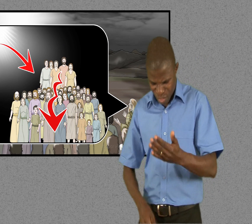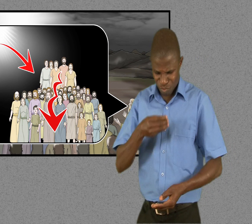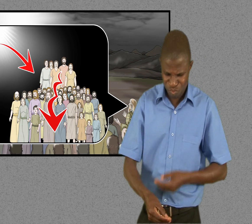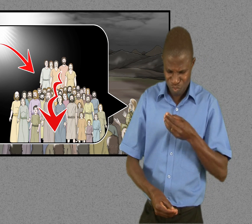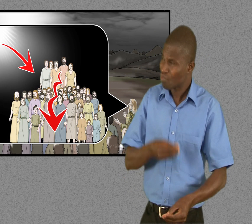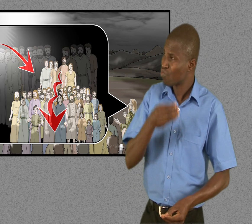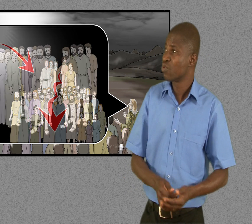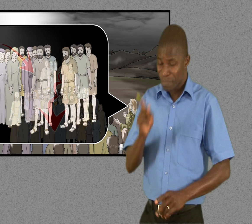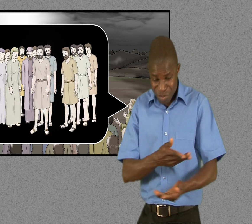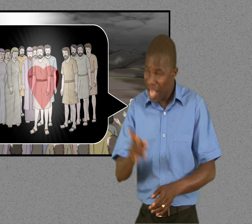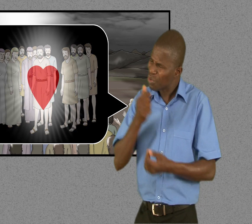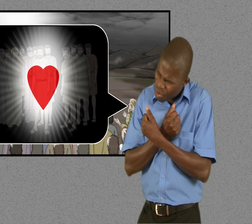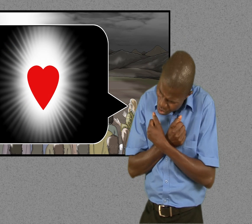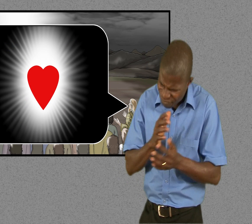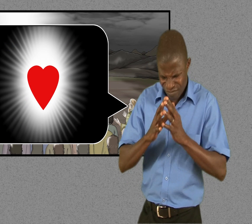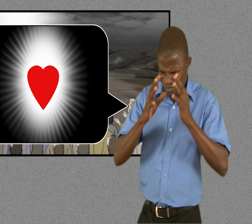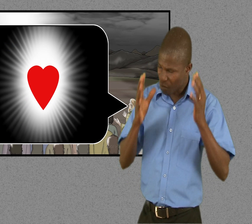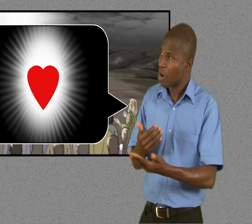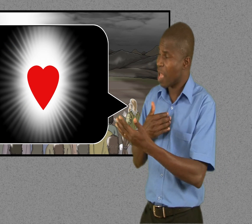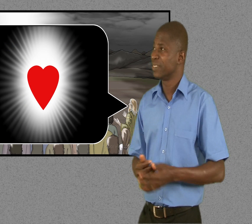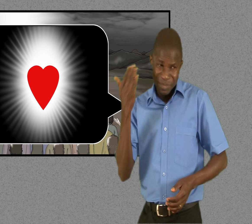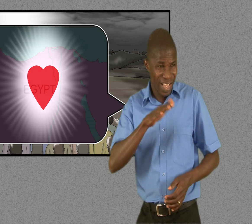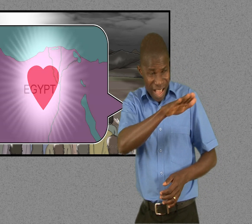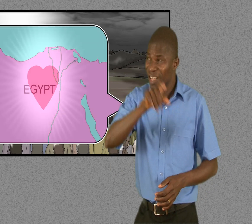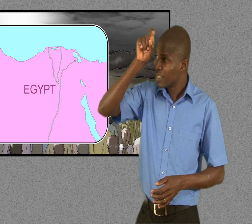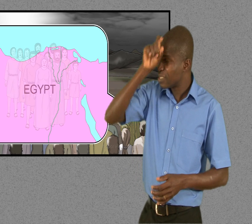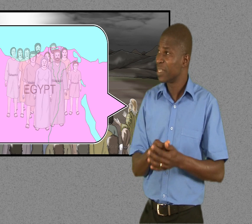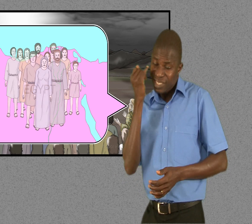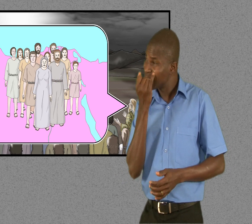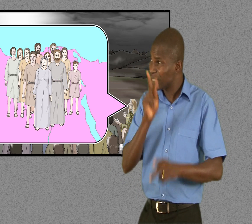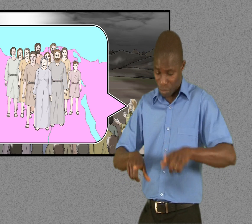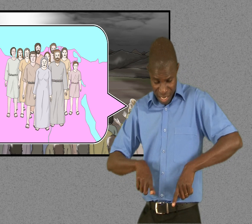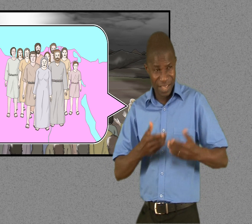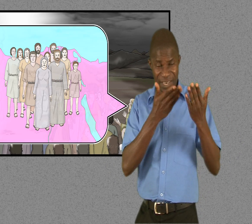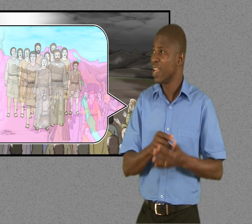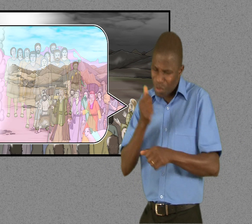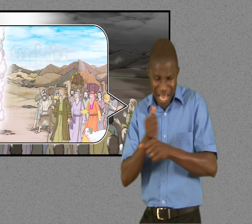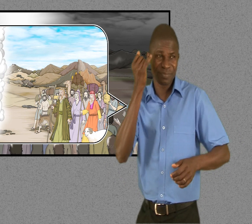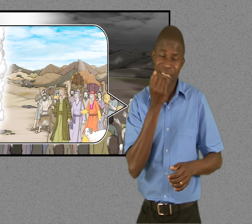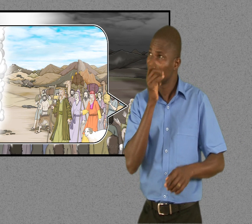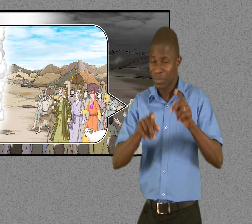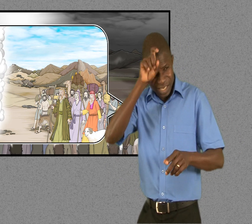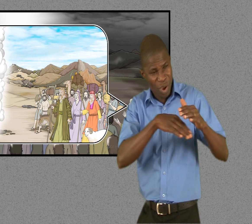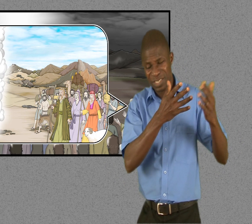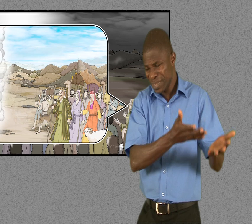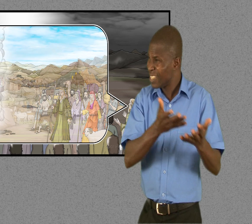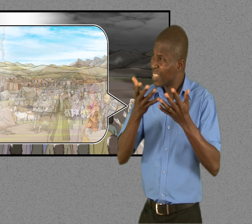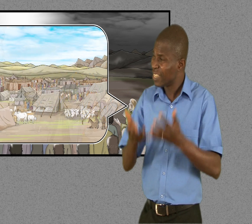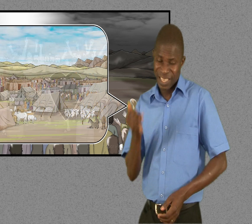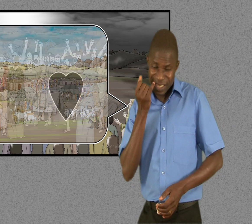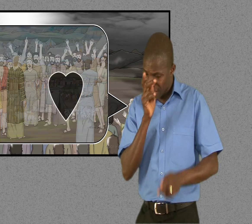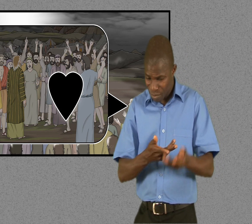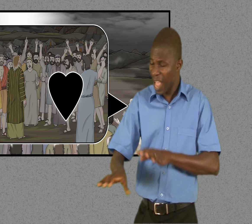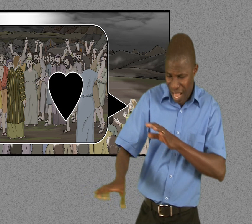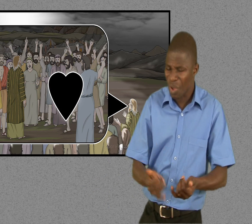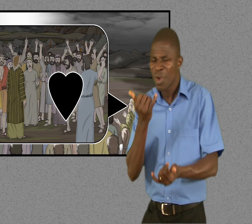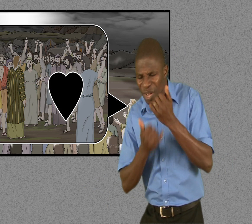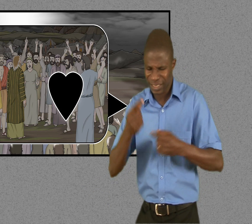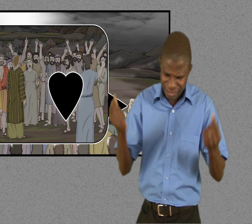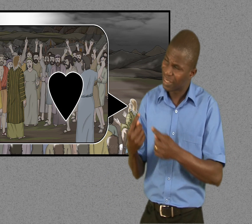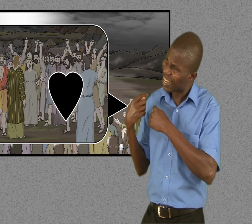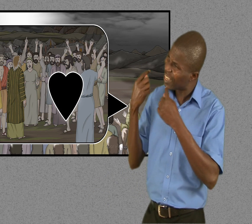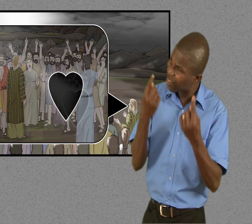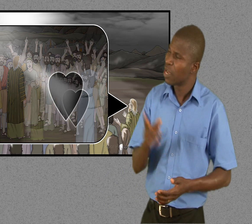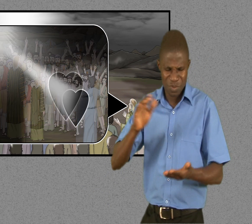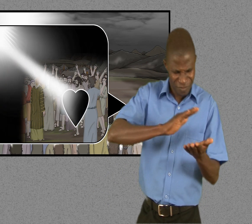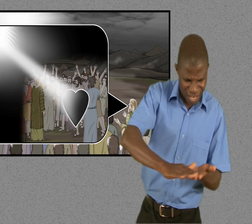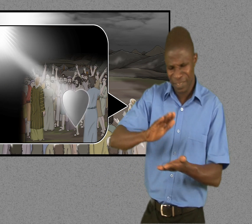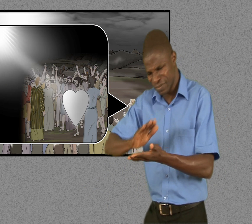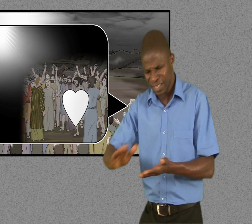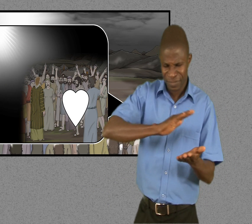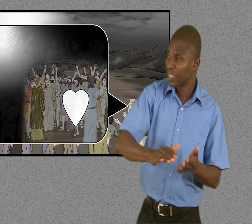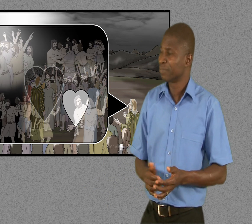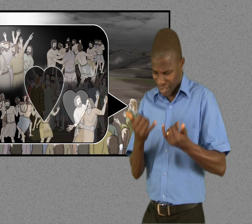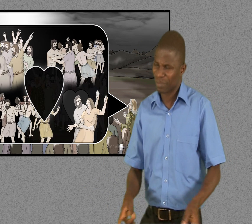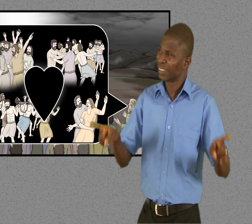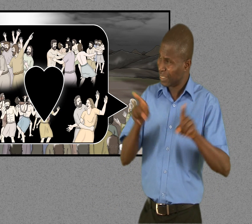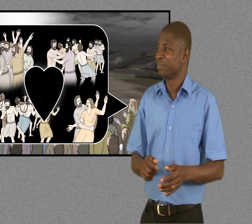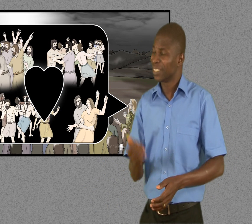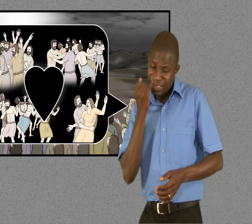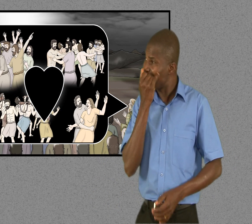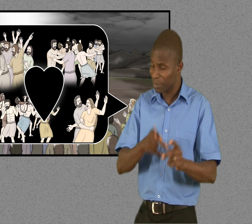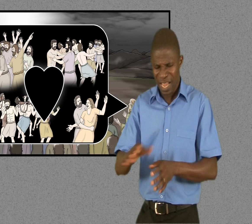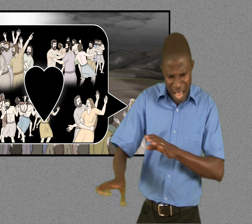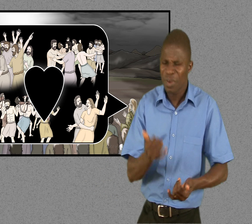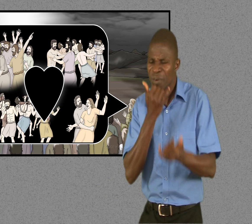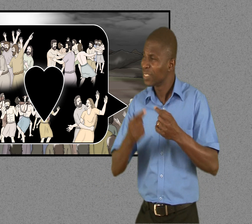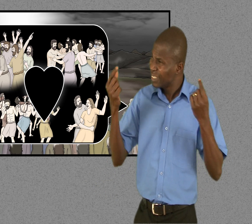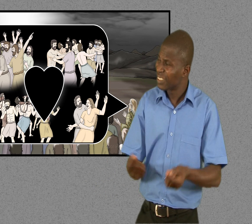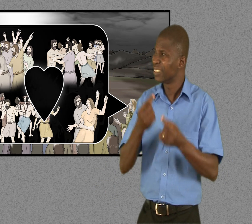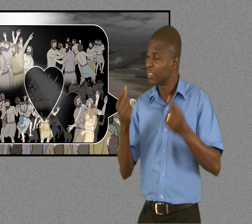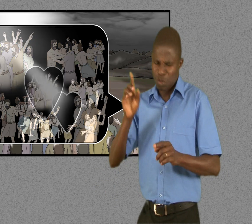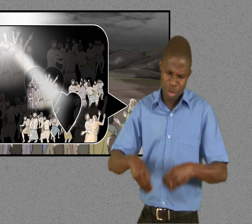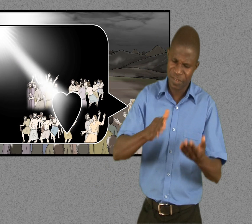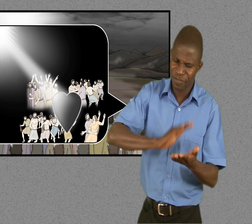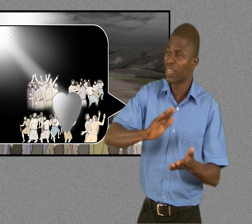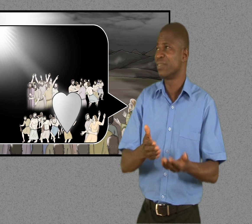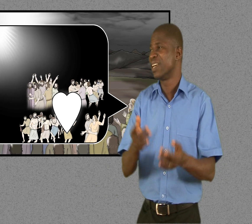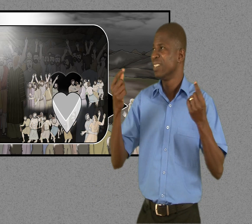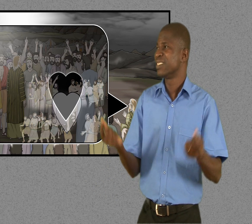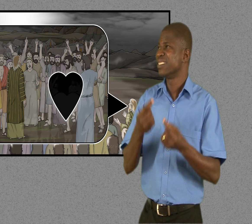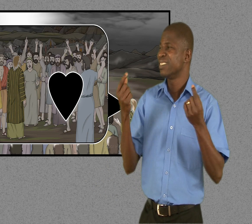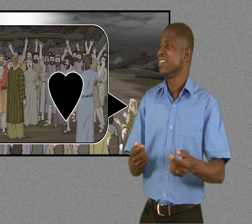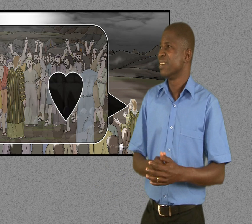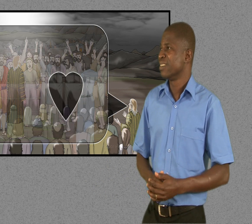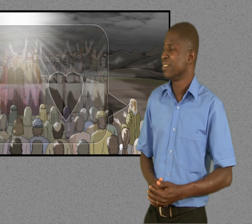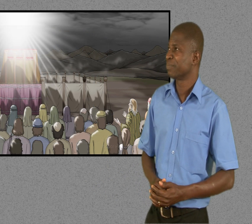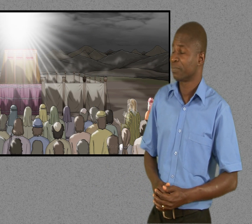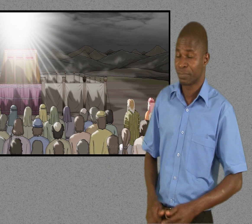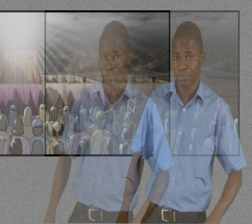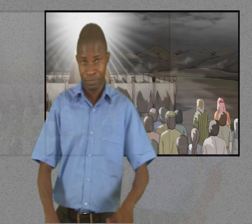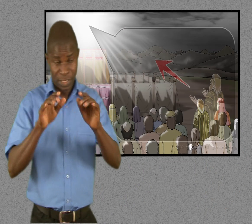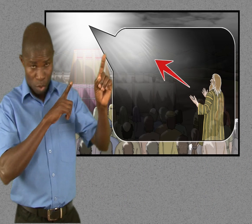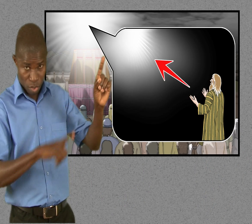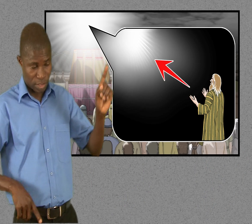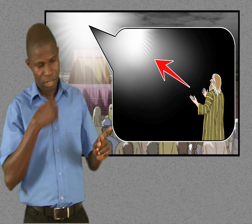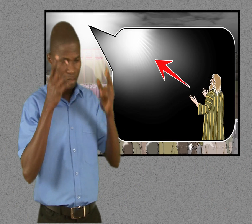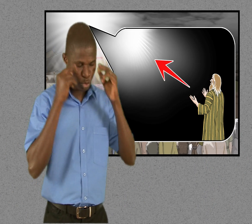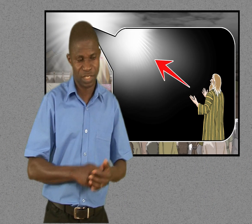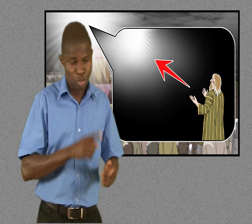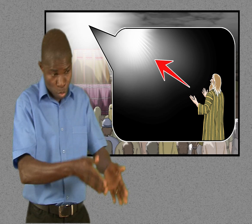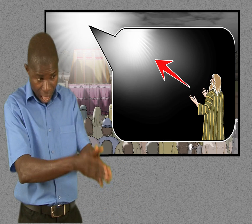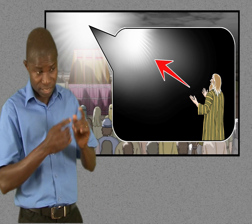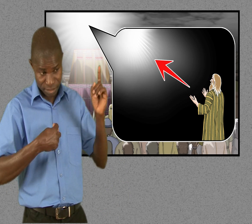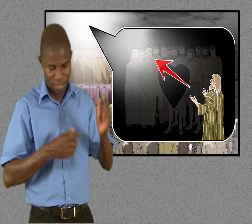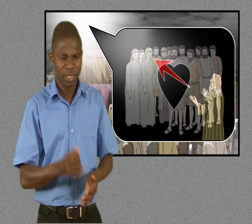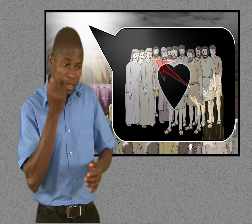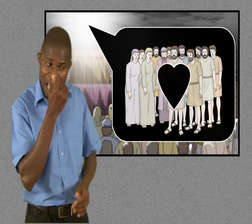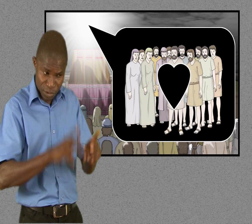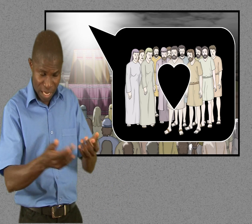Pardon, I pray, the iniquity of this people, in keeping with the greatness of Your loving devotion, just as You have forgiven them ever since they left Egypt.”